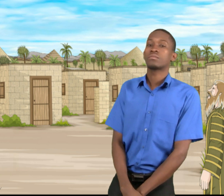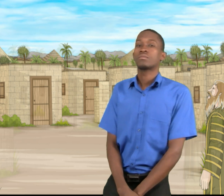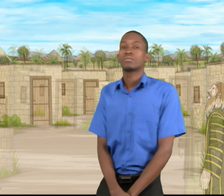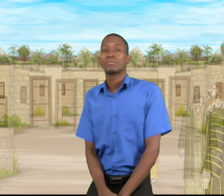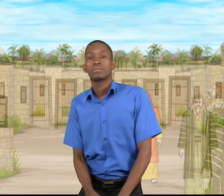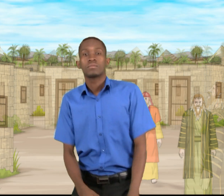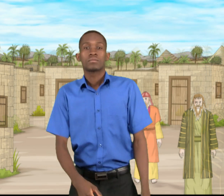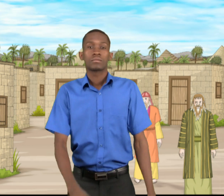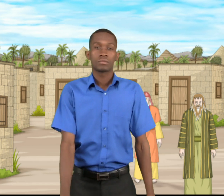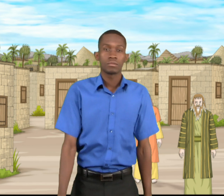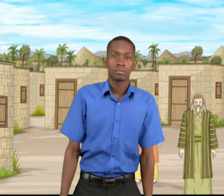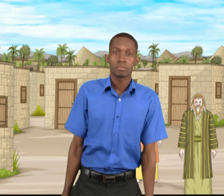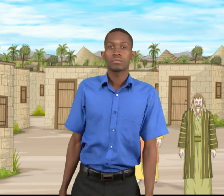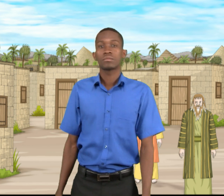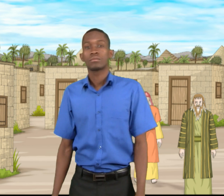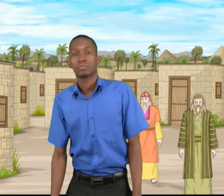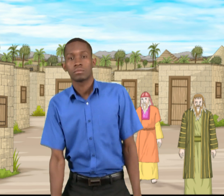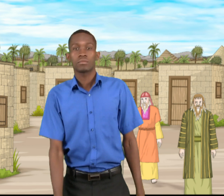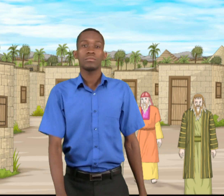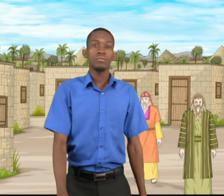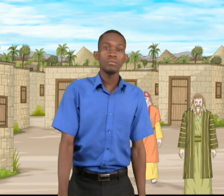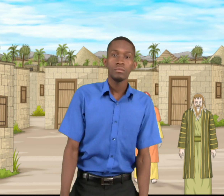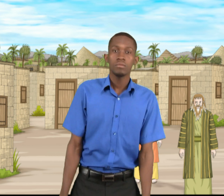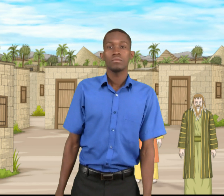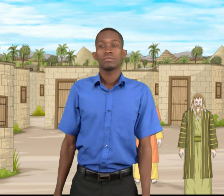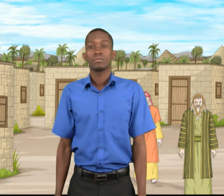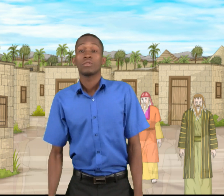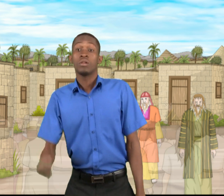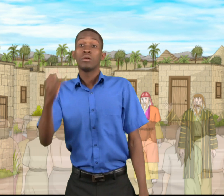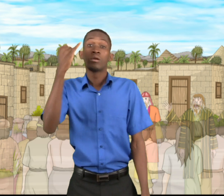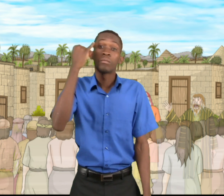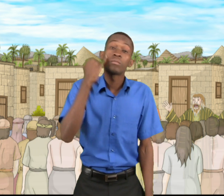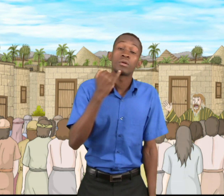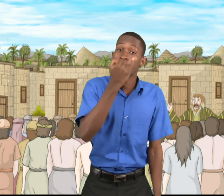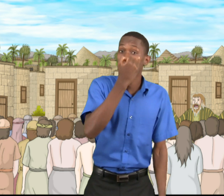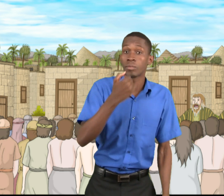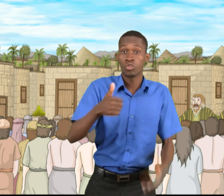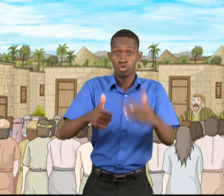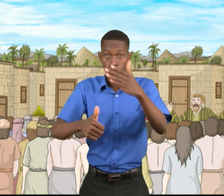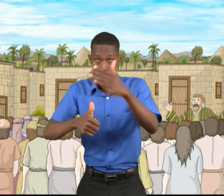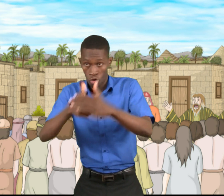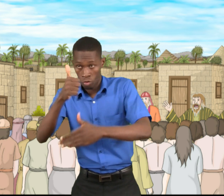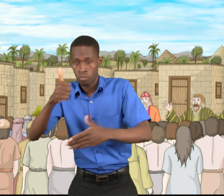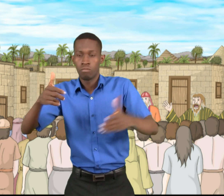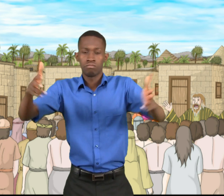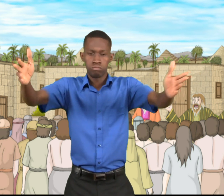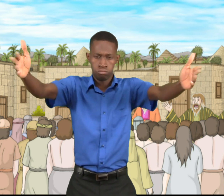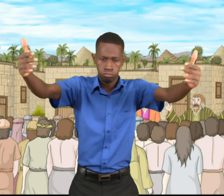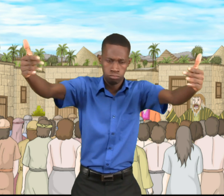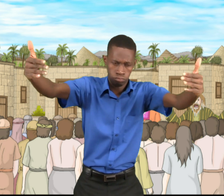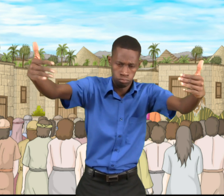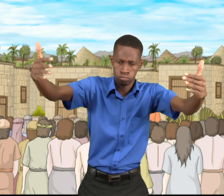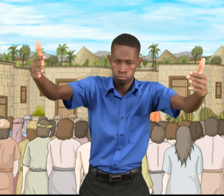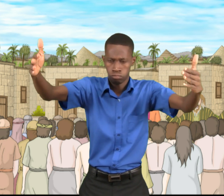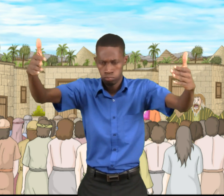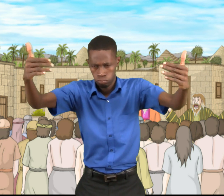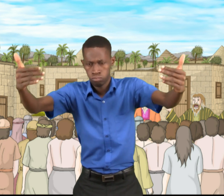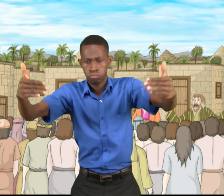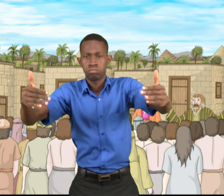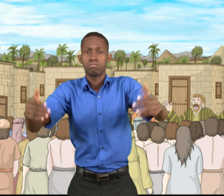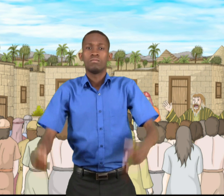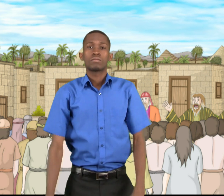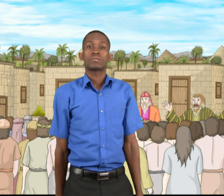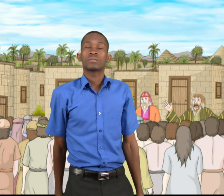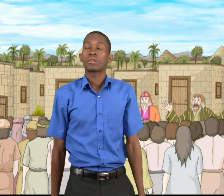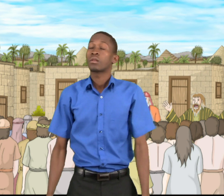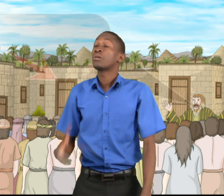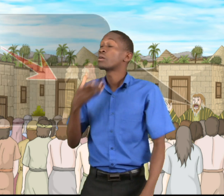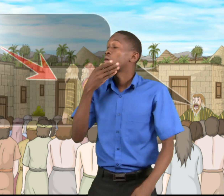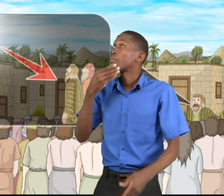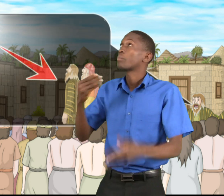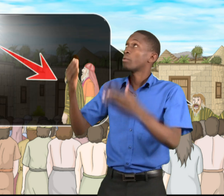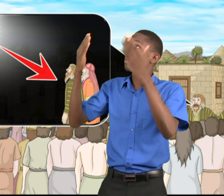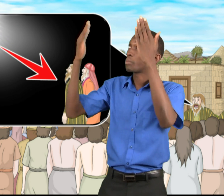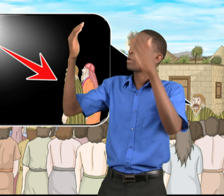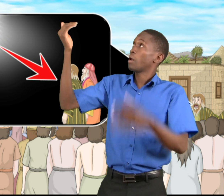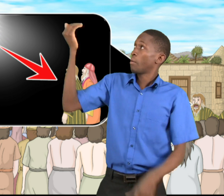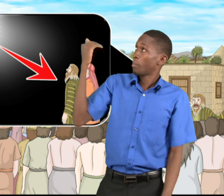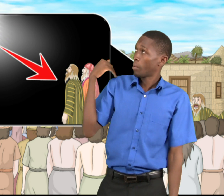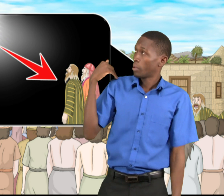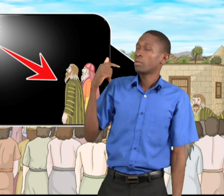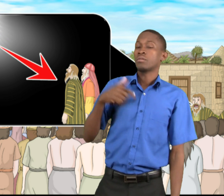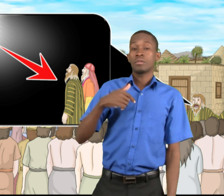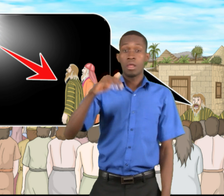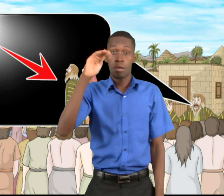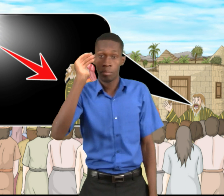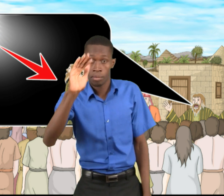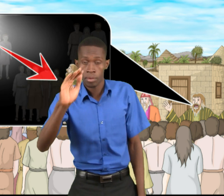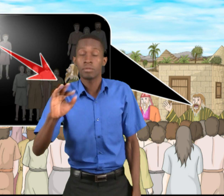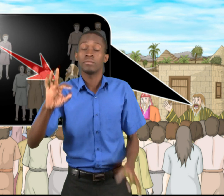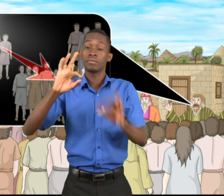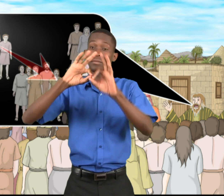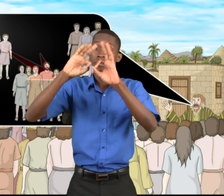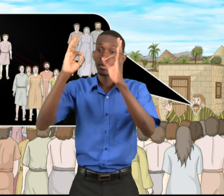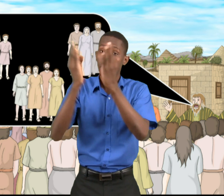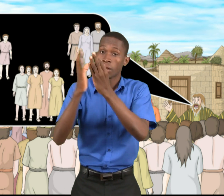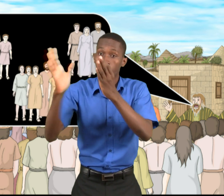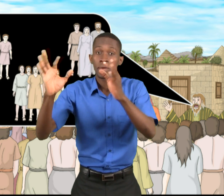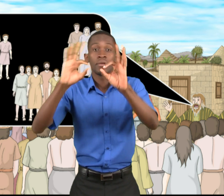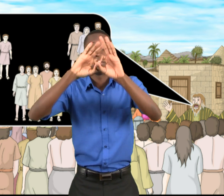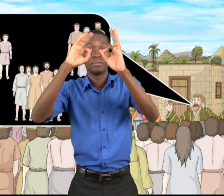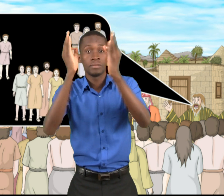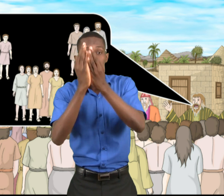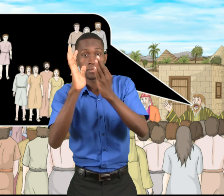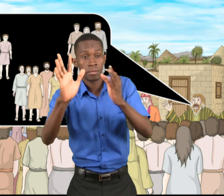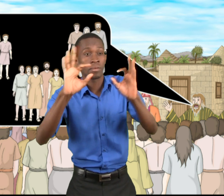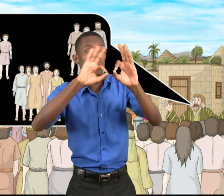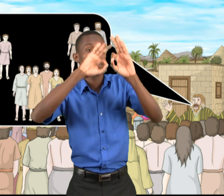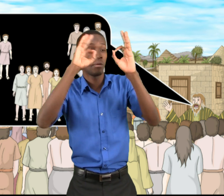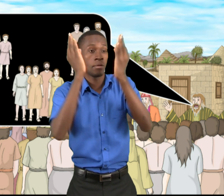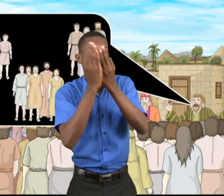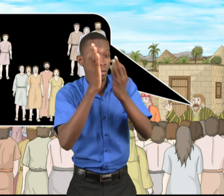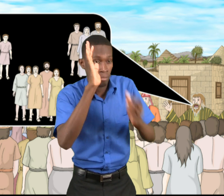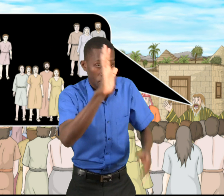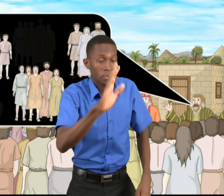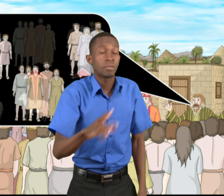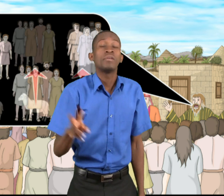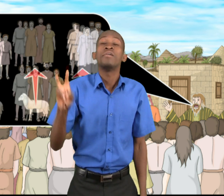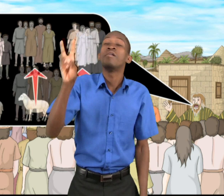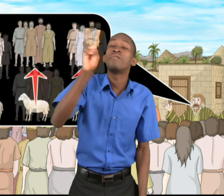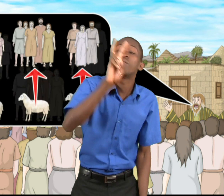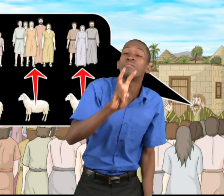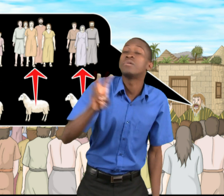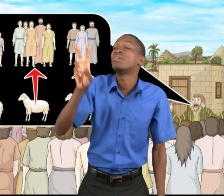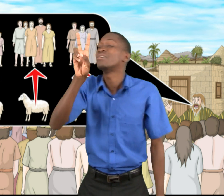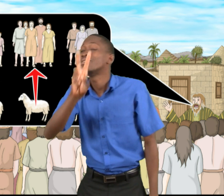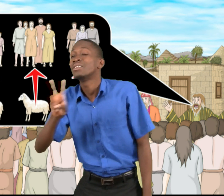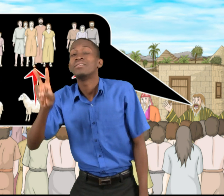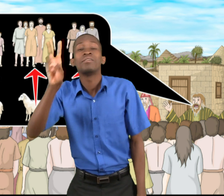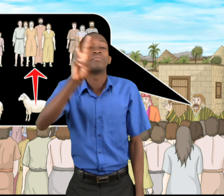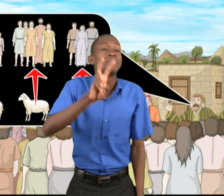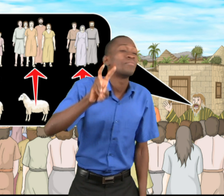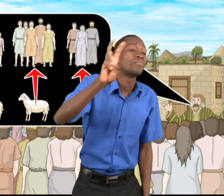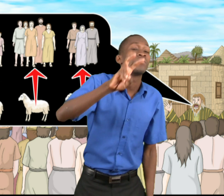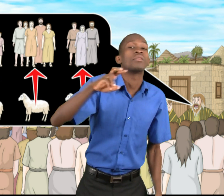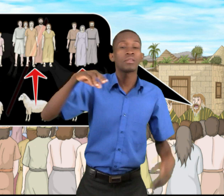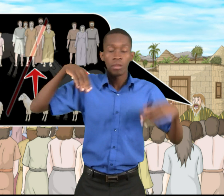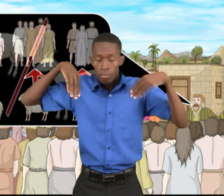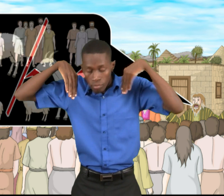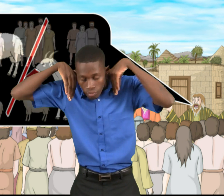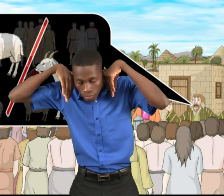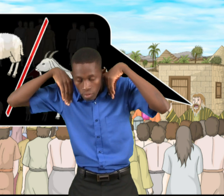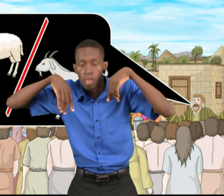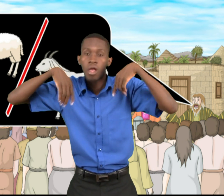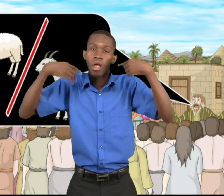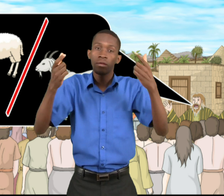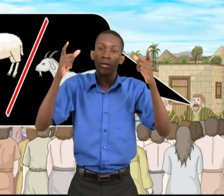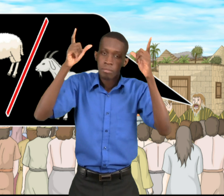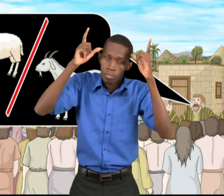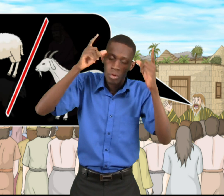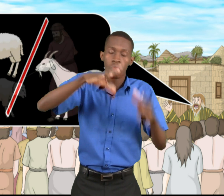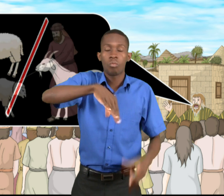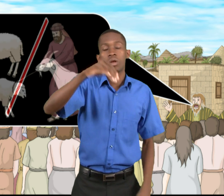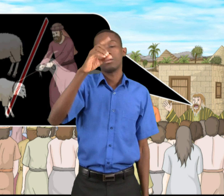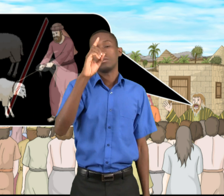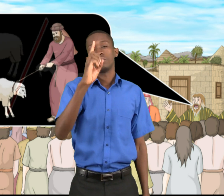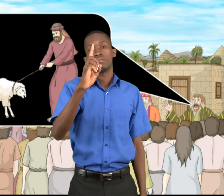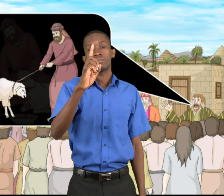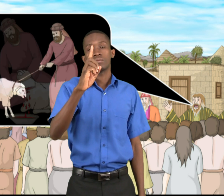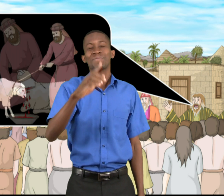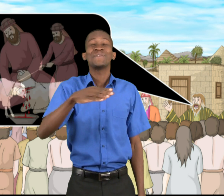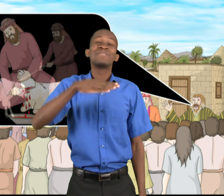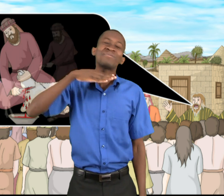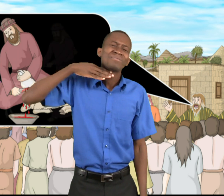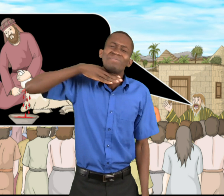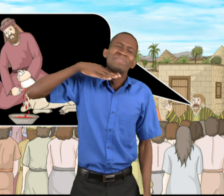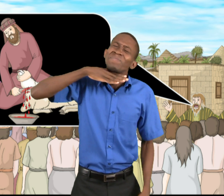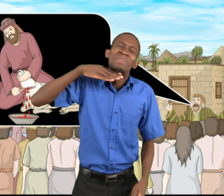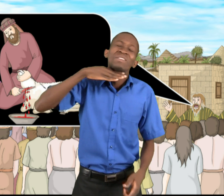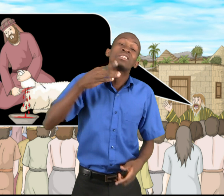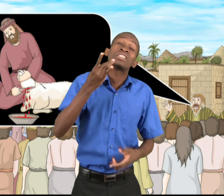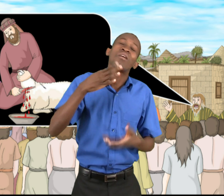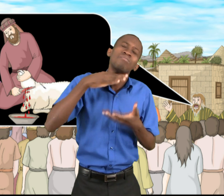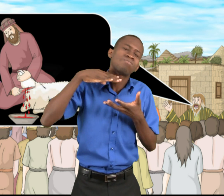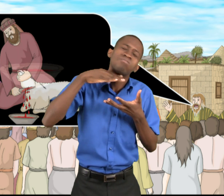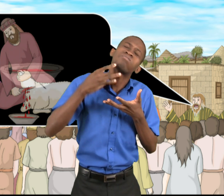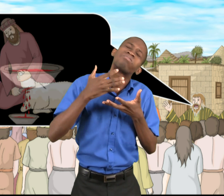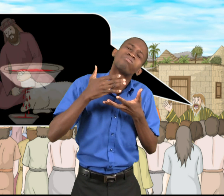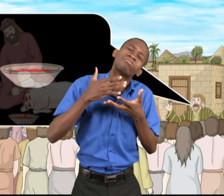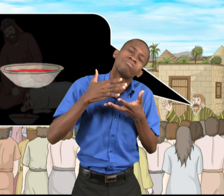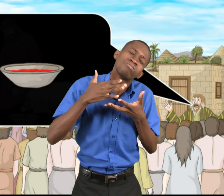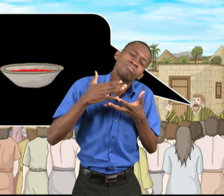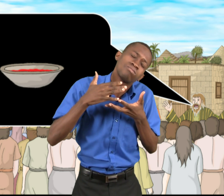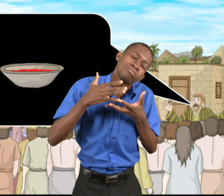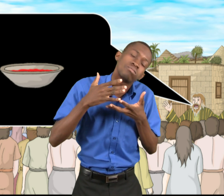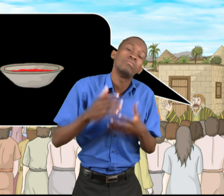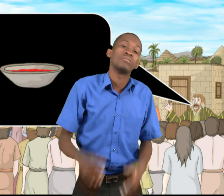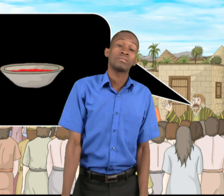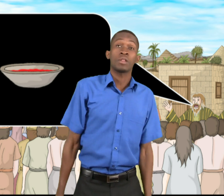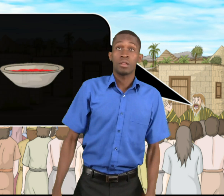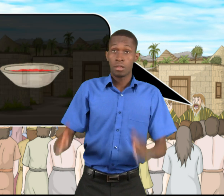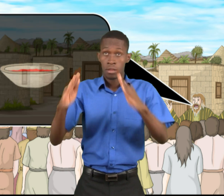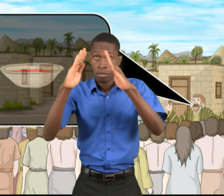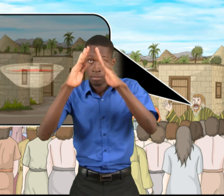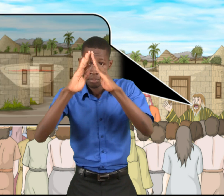Then Moses summoned all the elders of Israel and told them, “Go at once and select for yourselves a lamb for each family, and slaughter the Passover lamb.